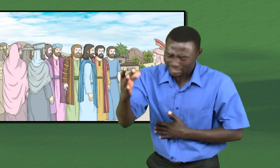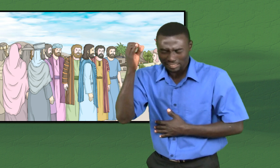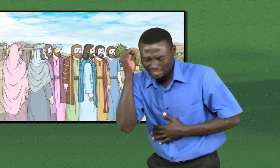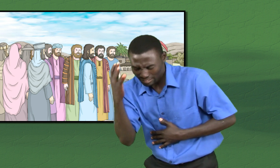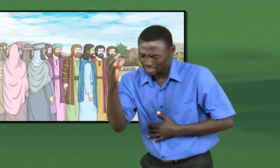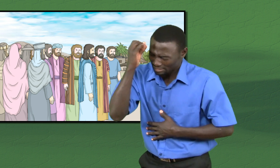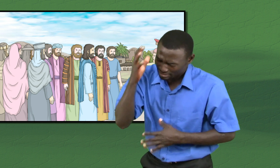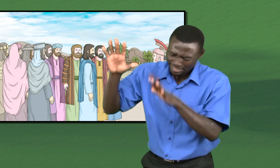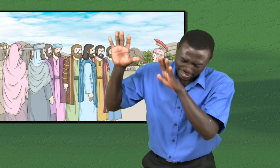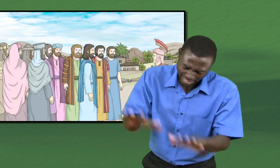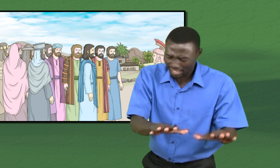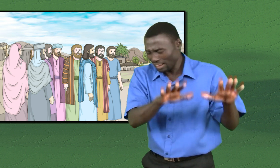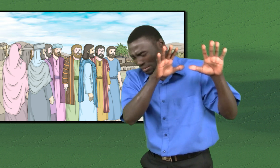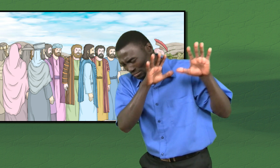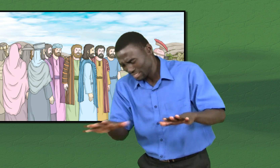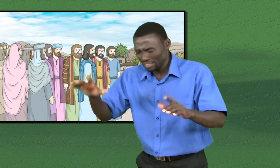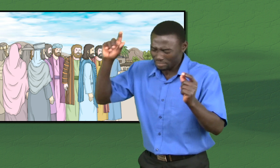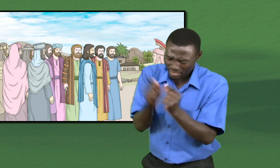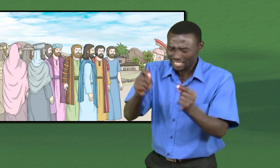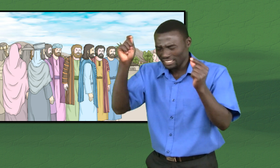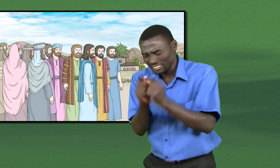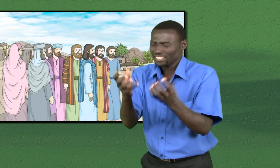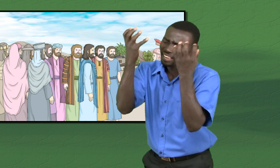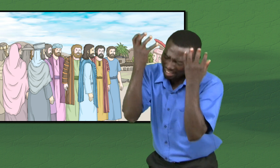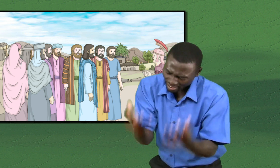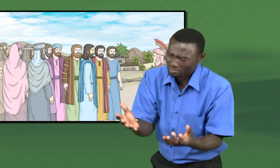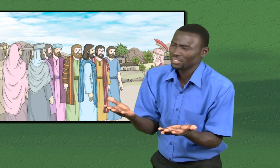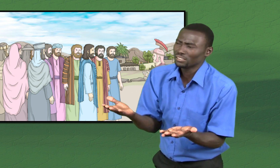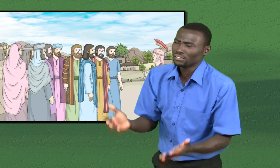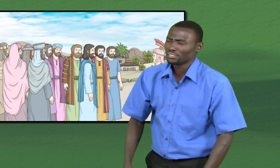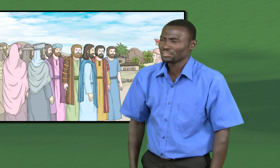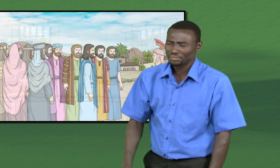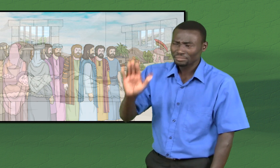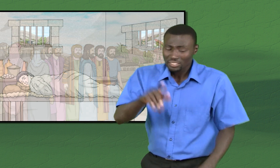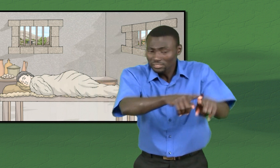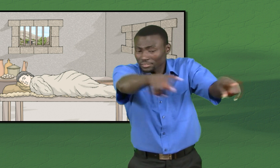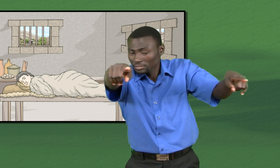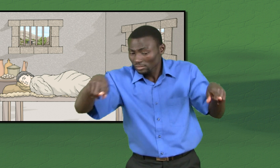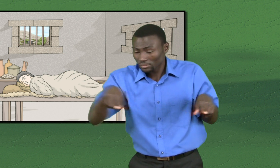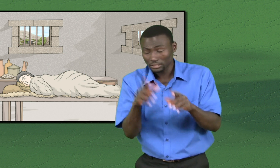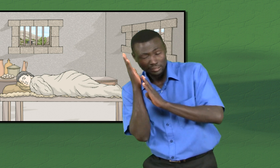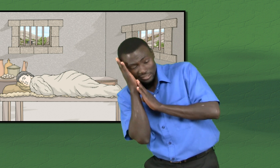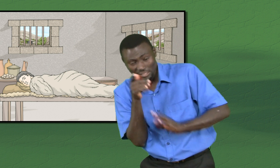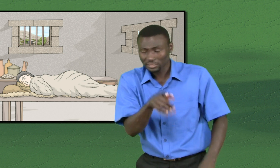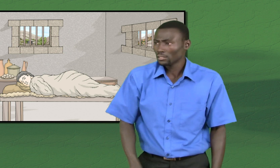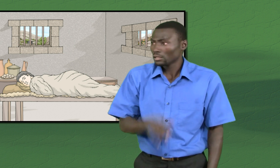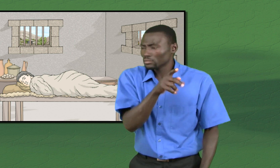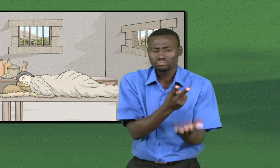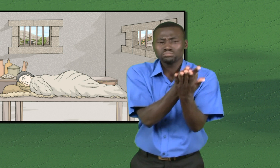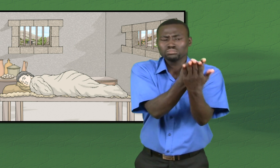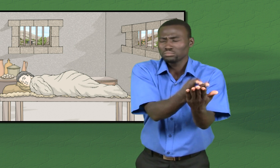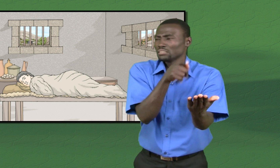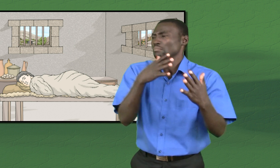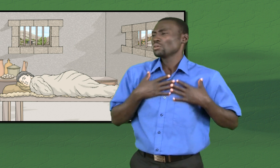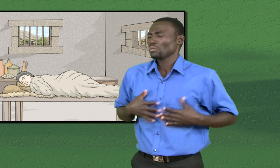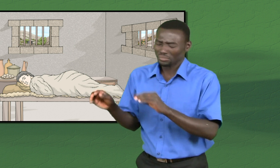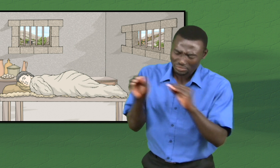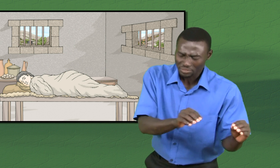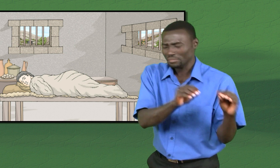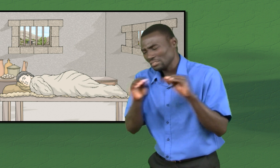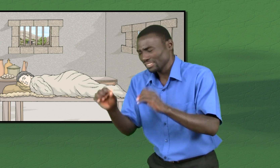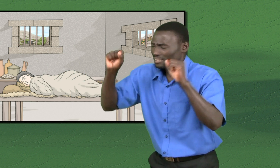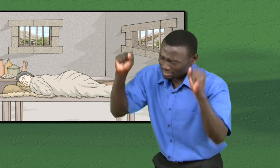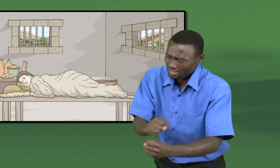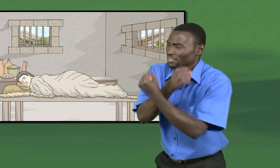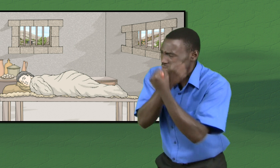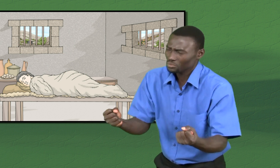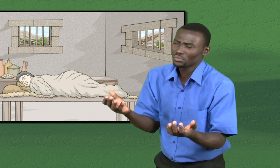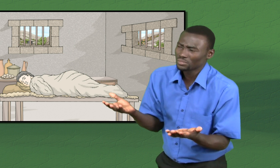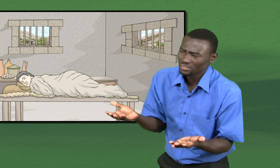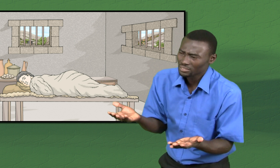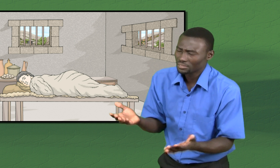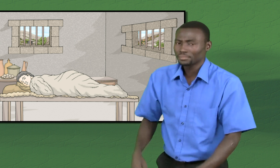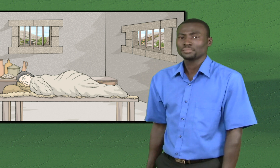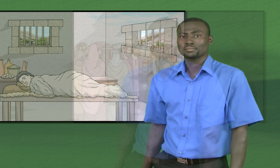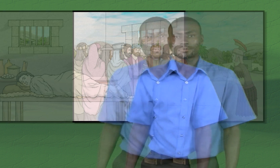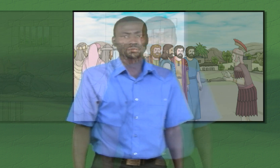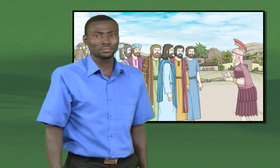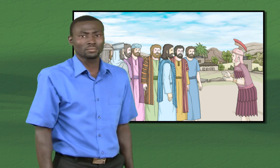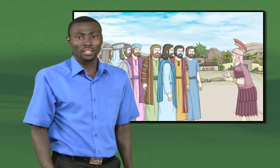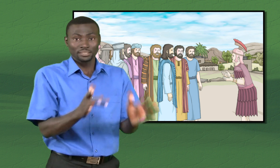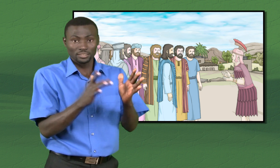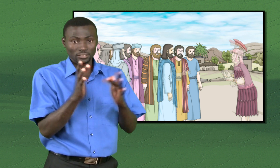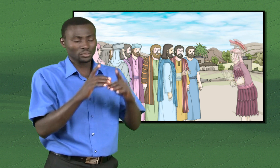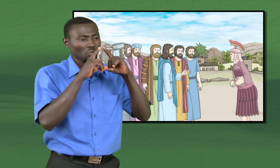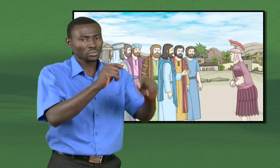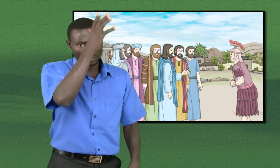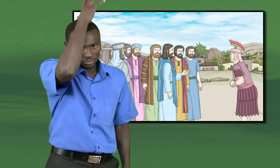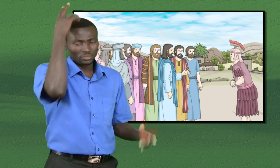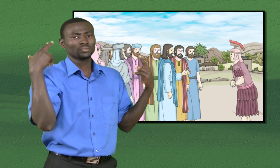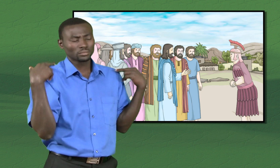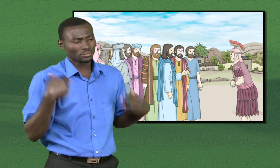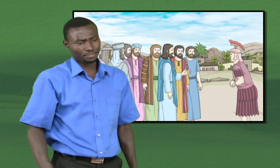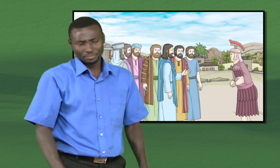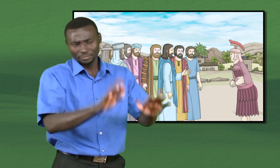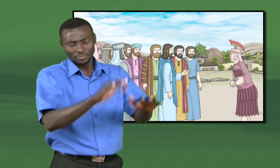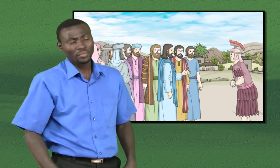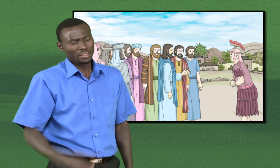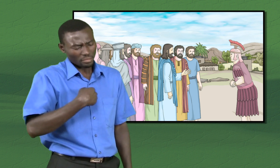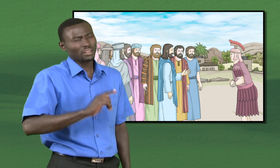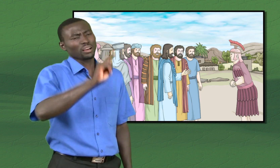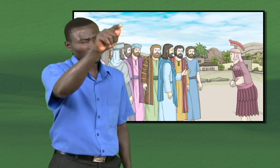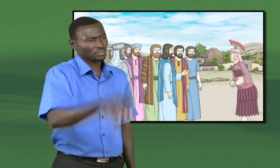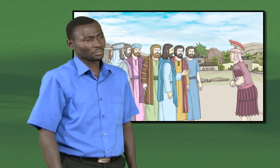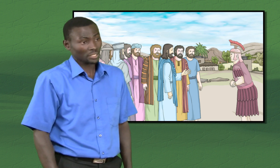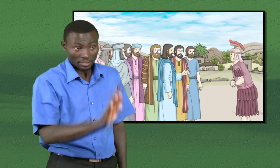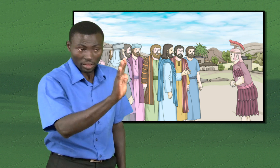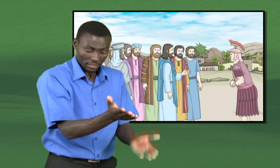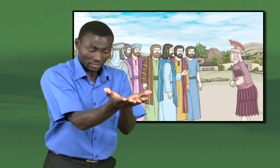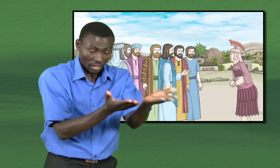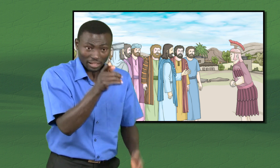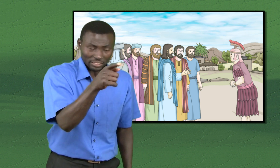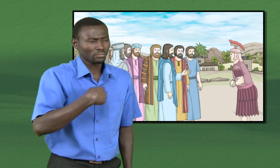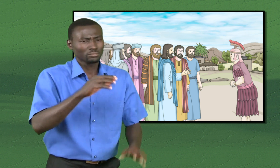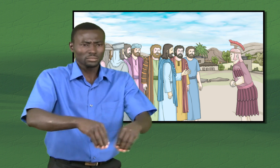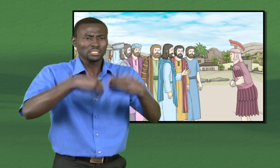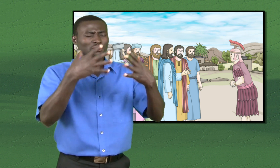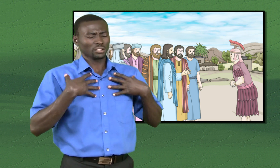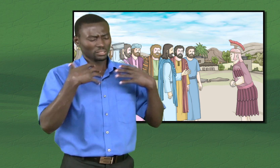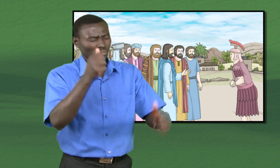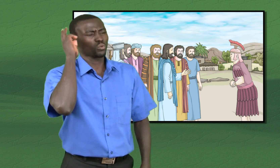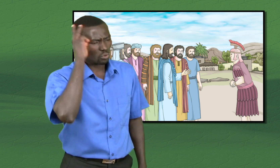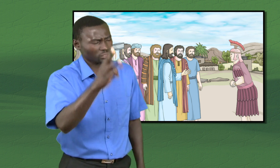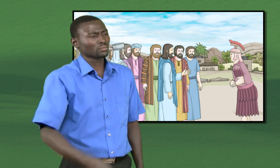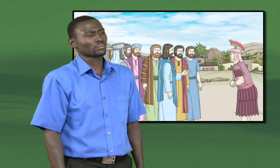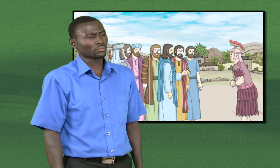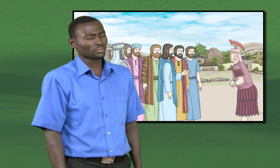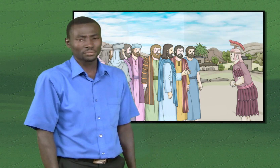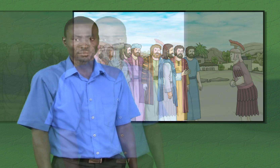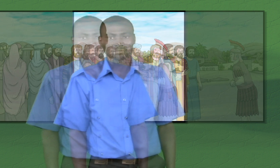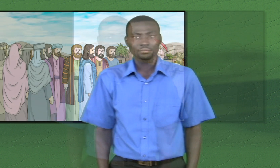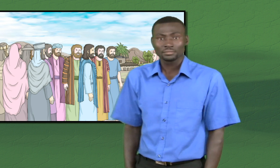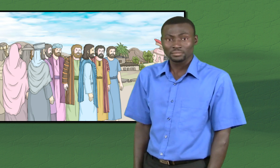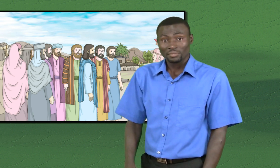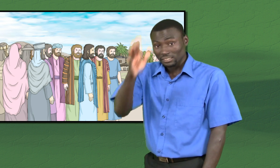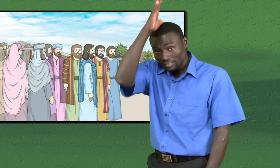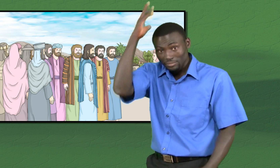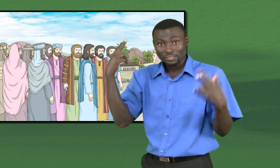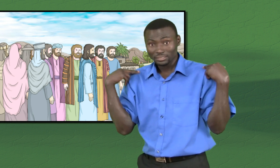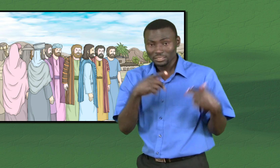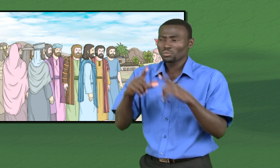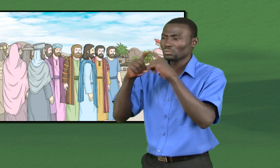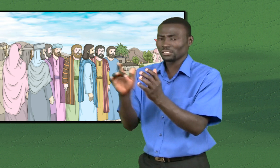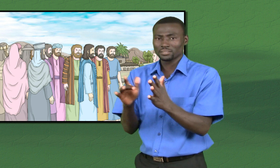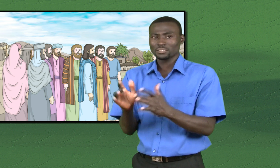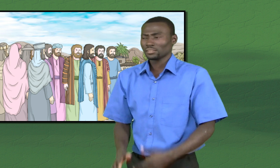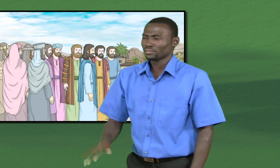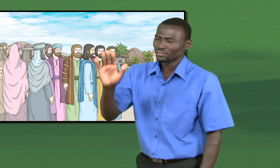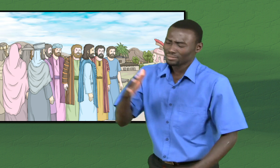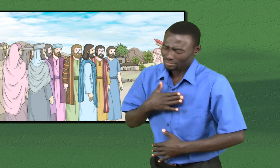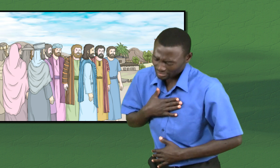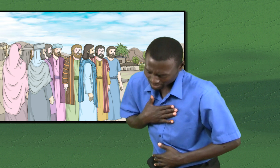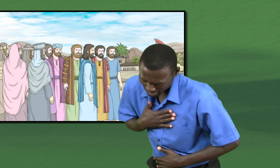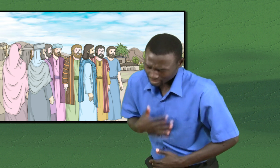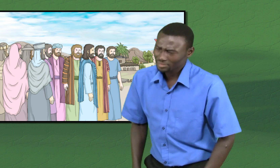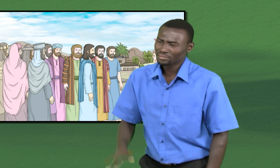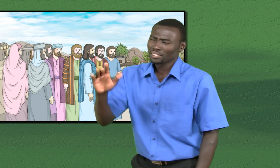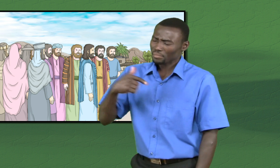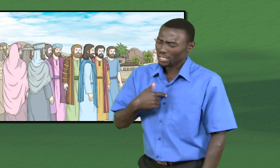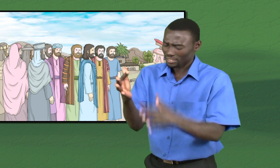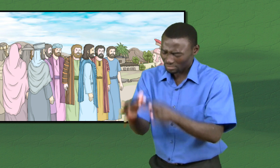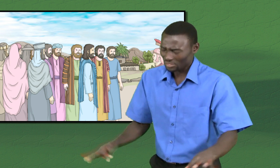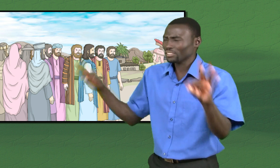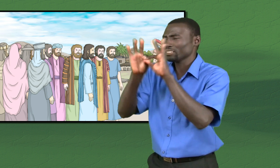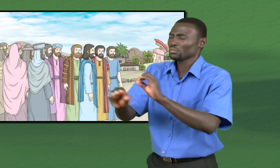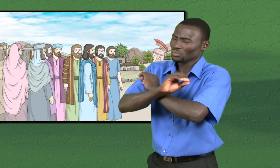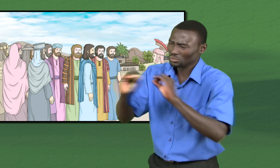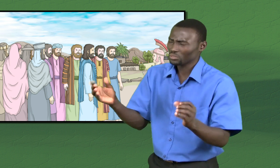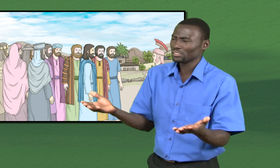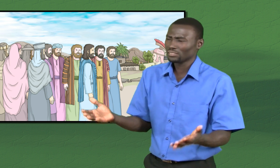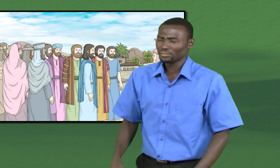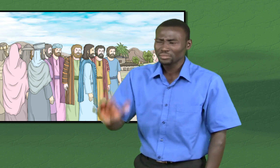“I will go and heal him,” Jesus replied. The centurion answered, “Lord, I am not worthy to have You come under my roof.